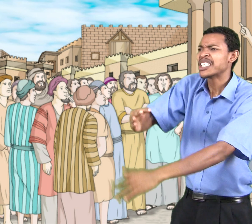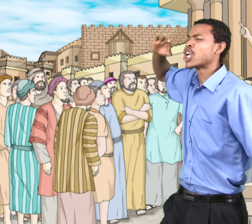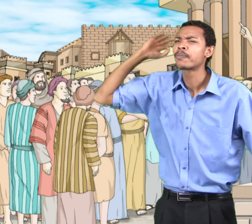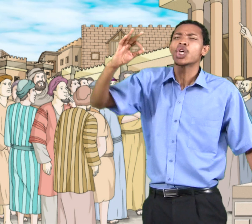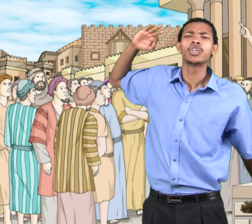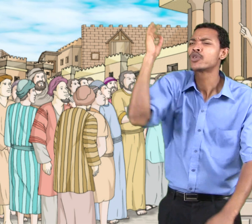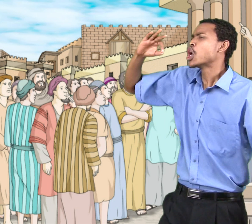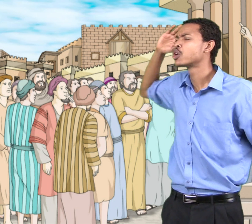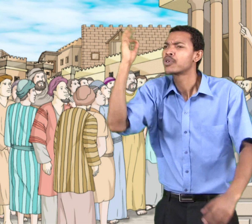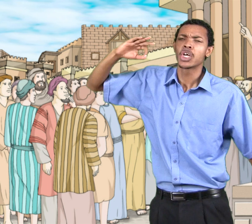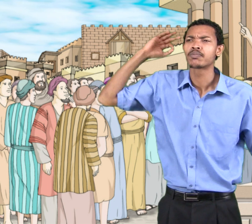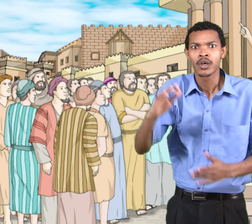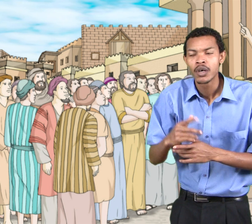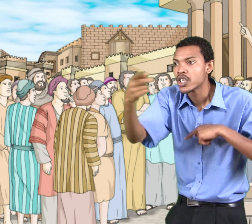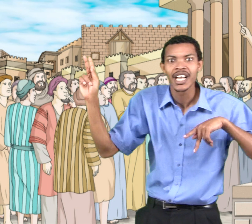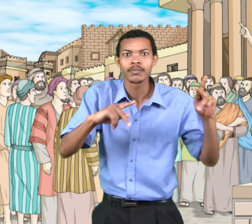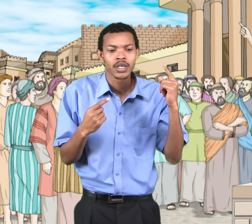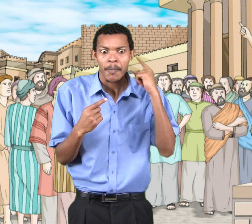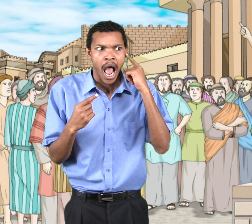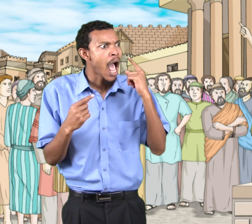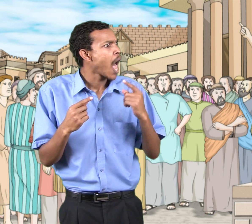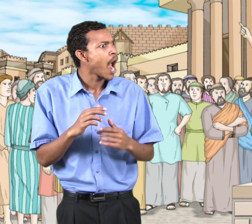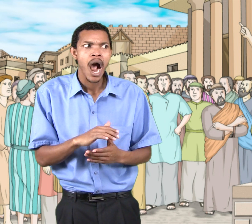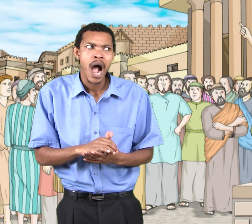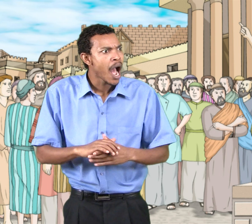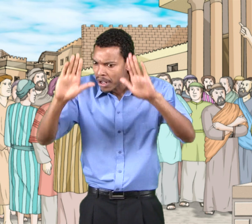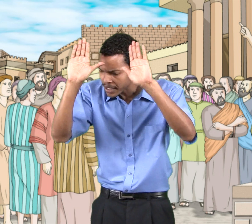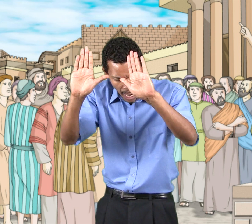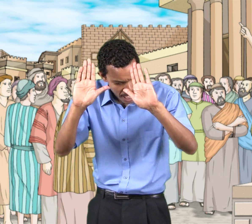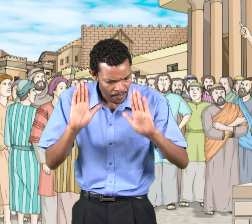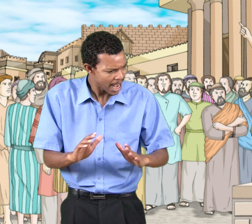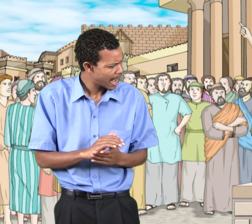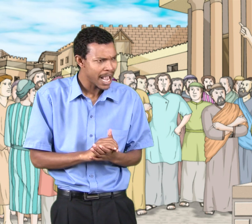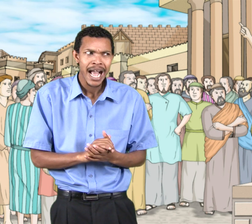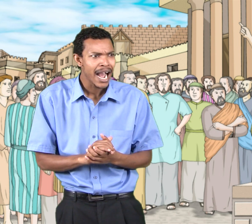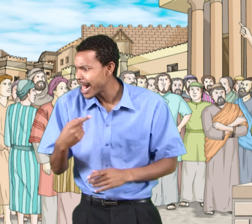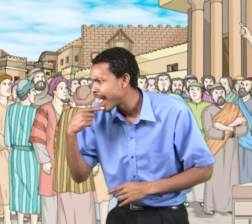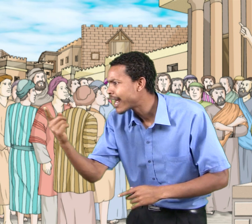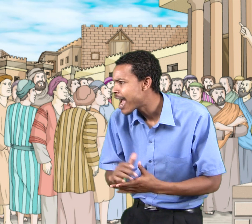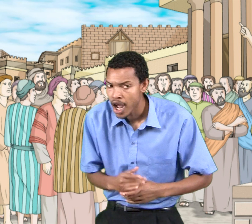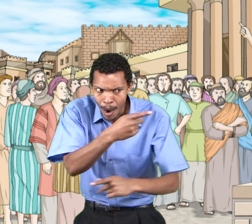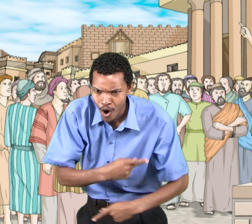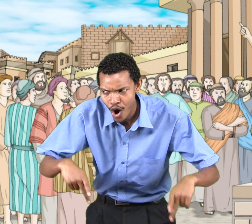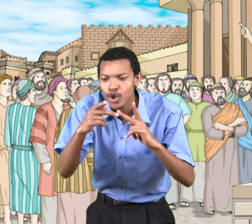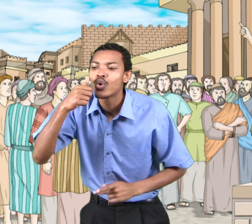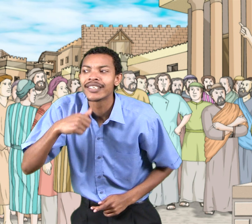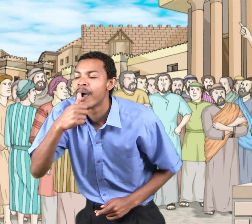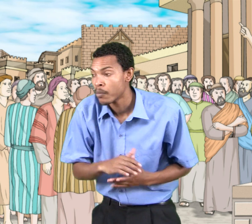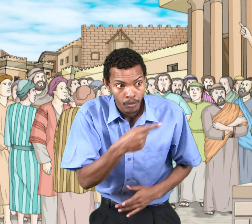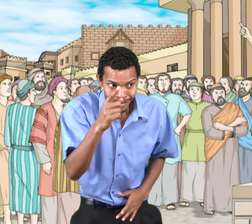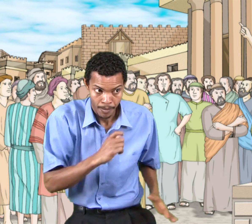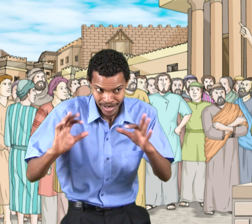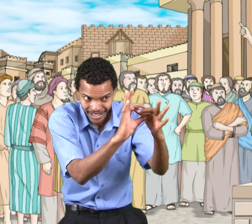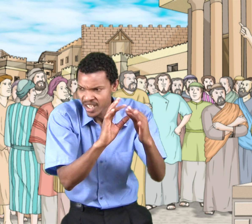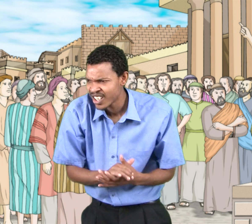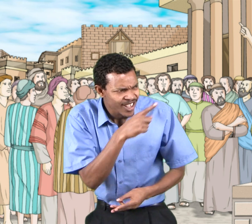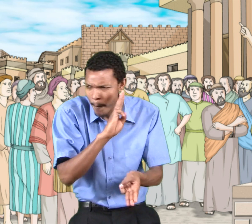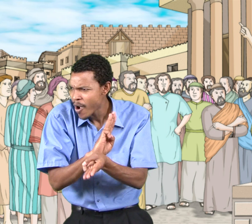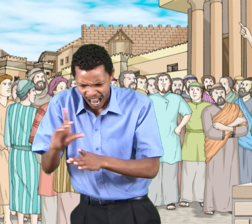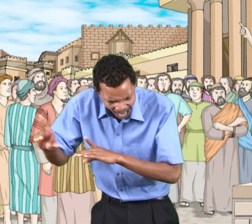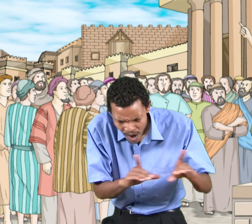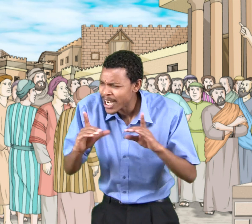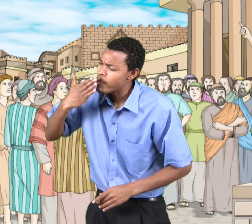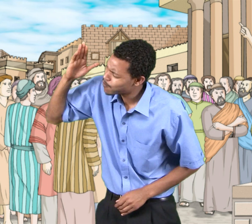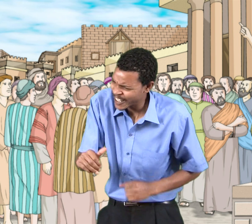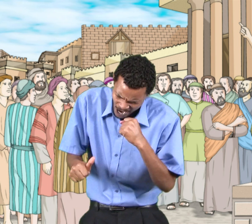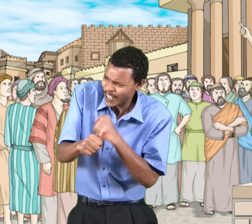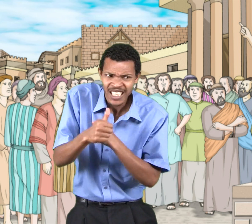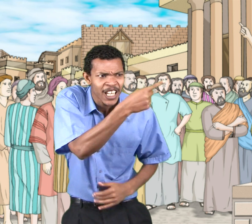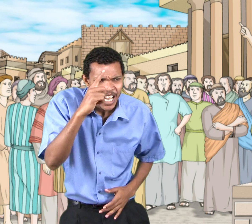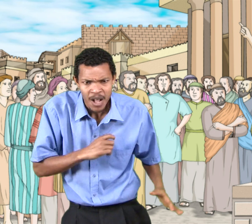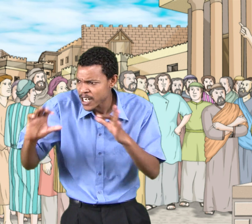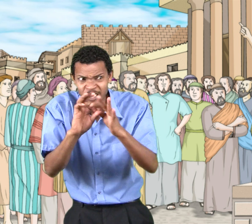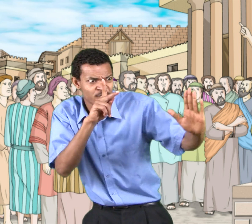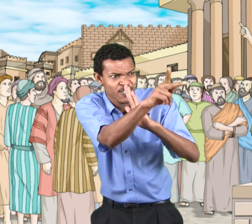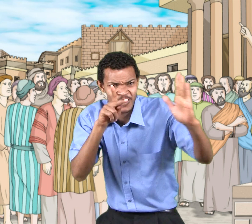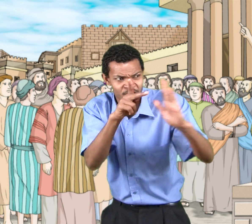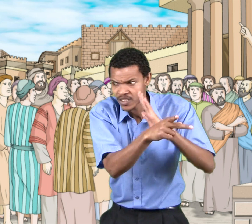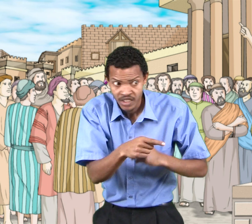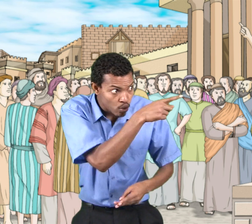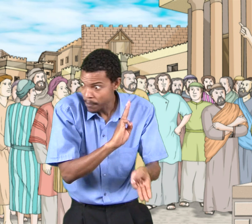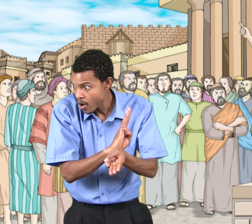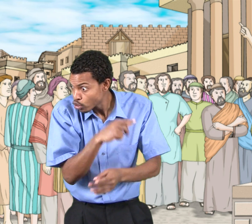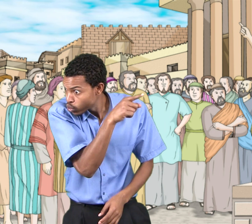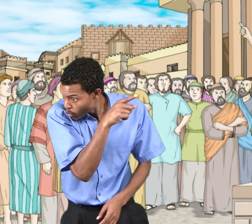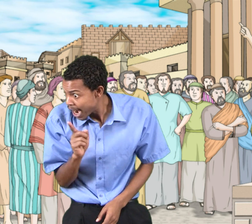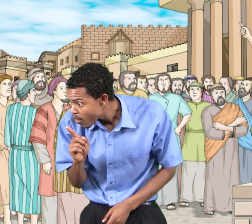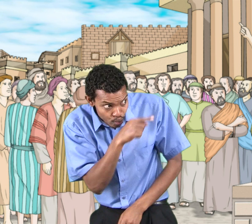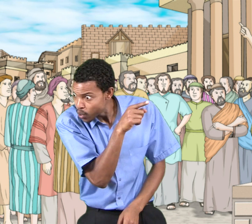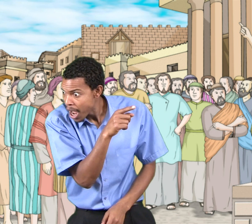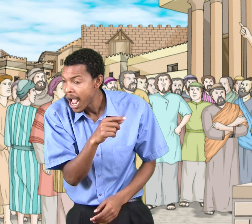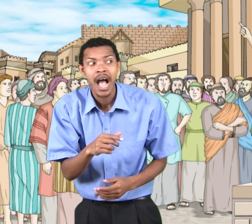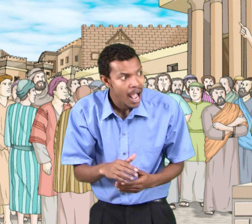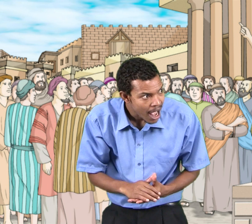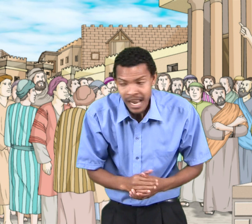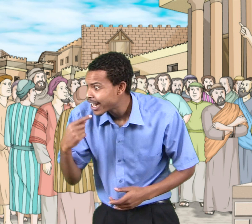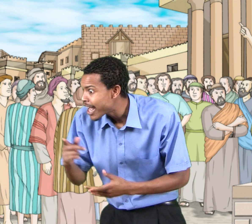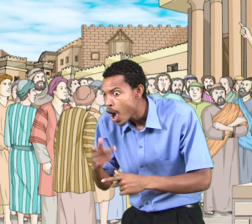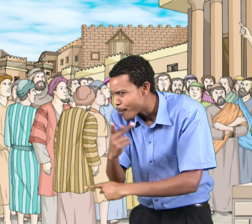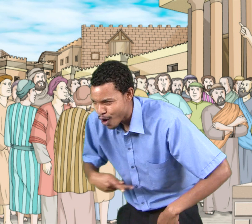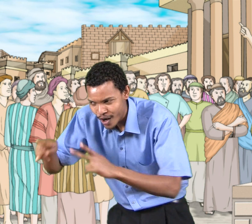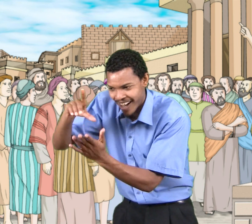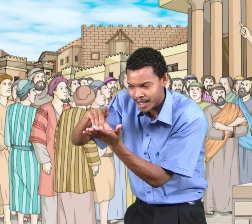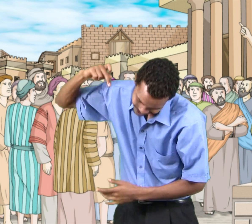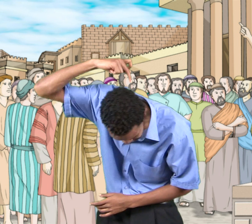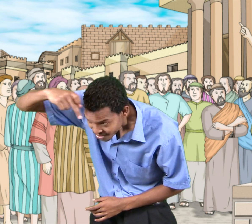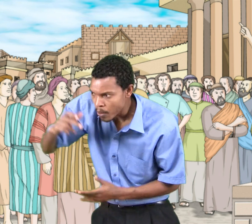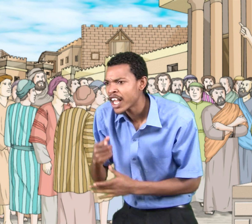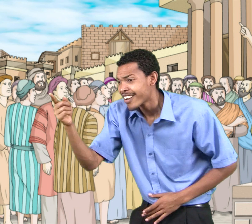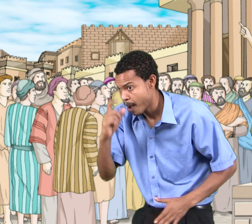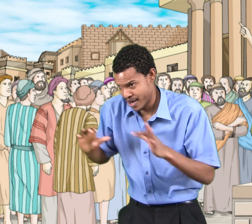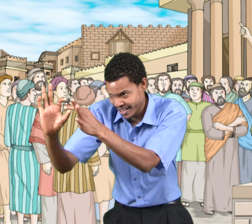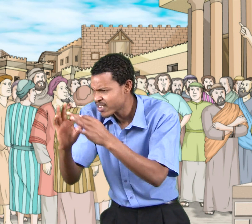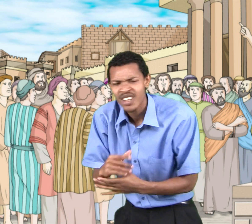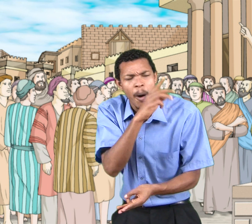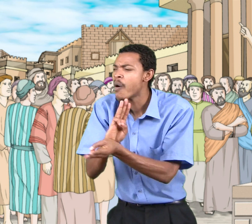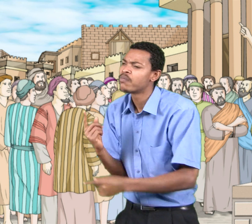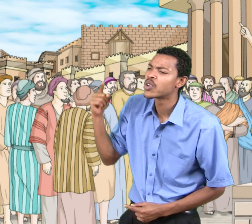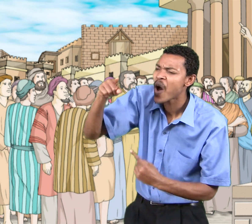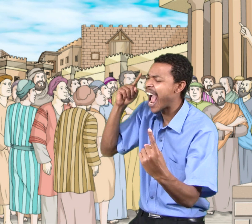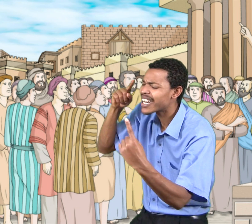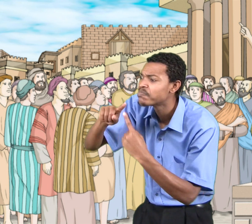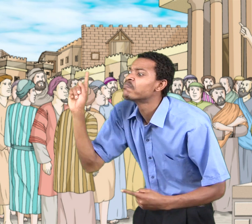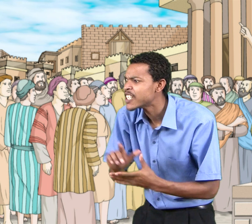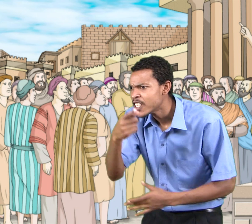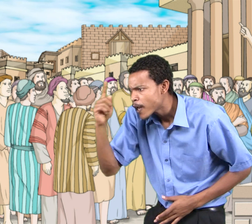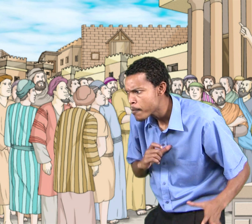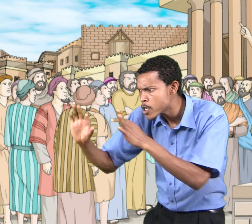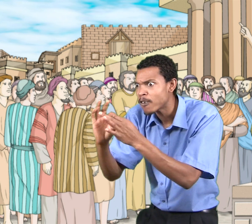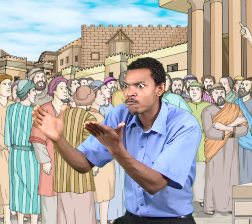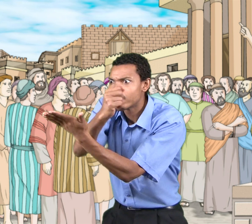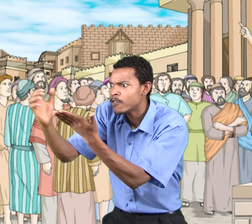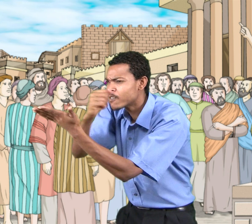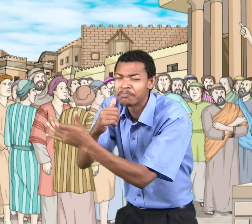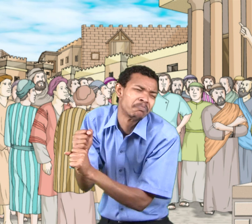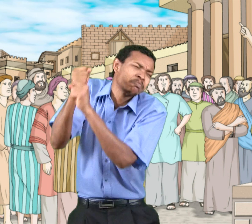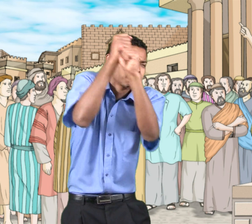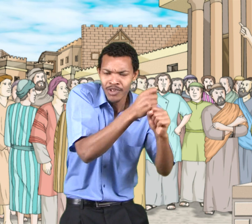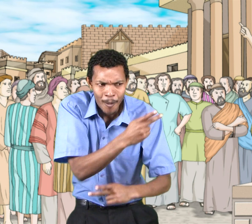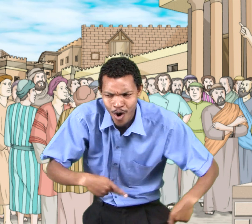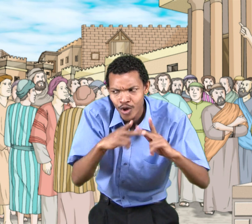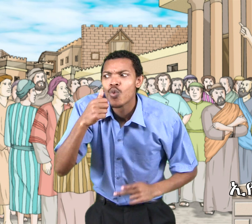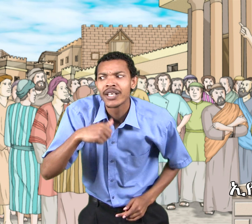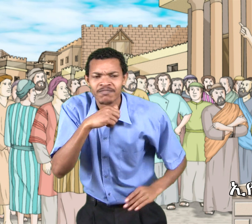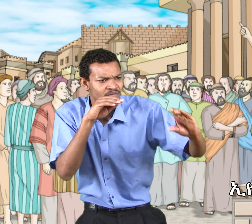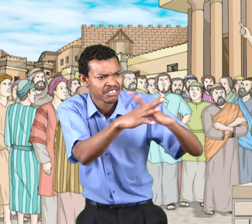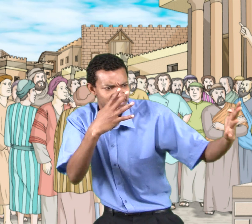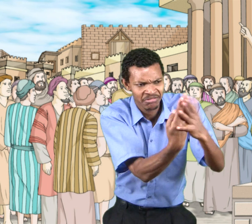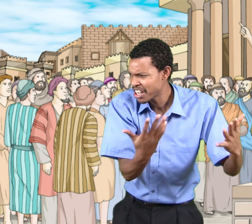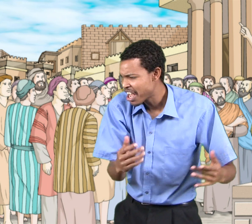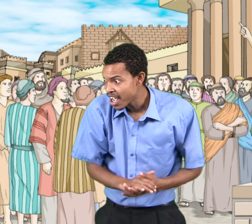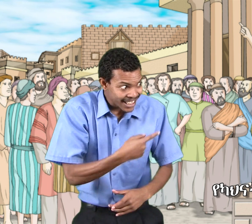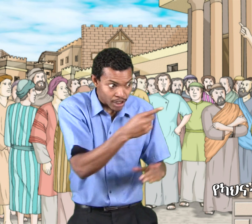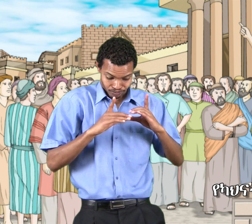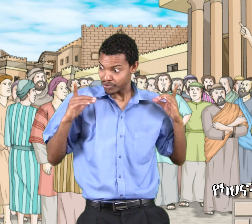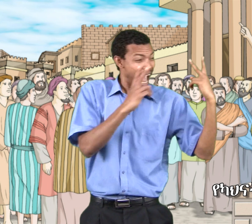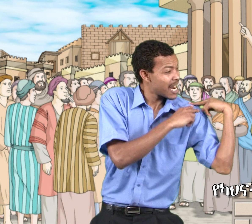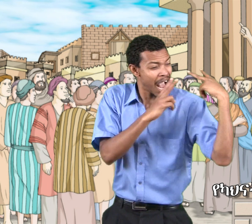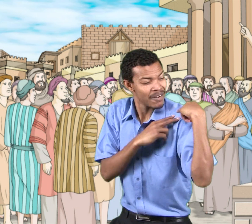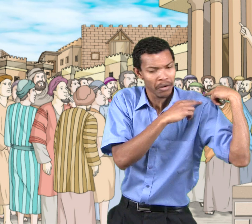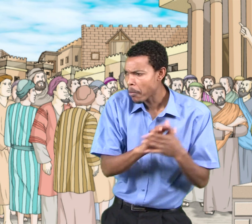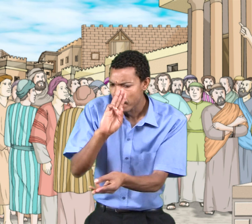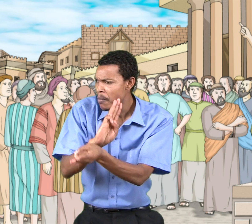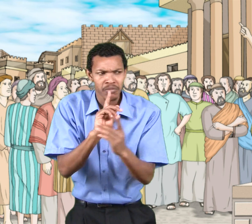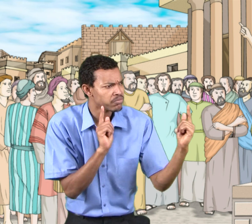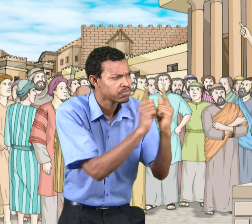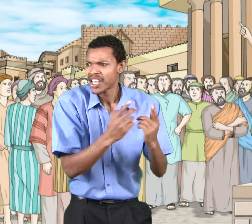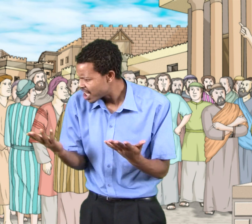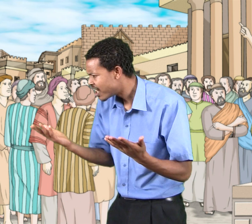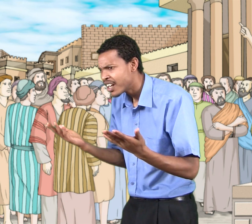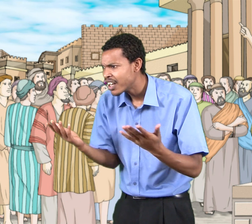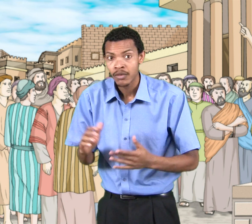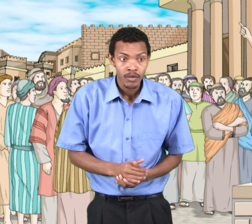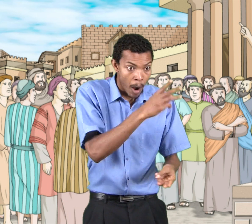All who heard him were astounded and asked, “Isn’t this the man who wreaked havoc in Jerusalem on those who call on this name? And hasn’t he come here to take them as prisoners to the chief priests?”